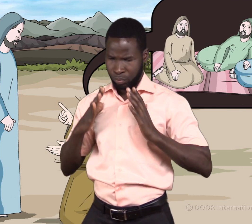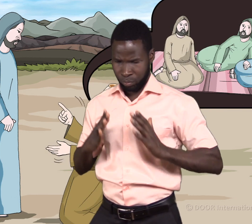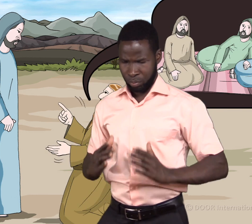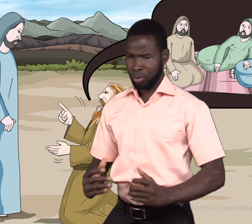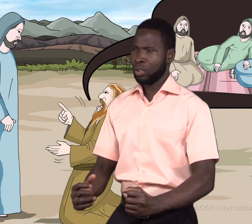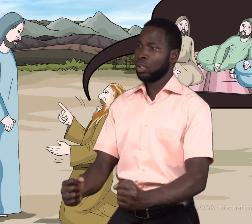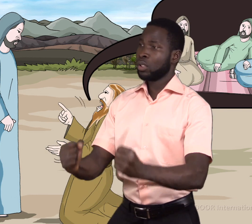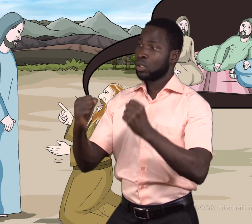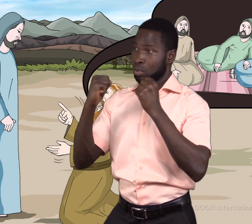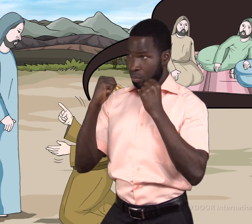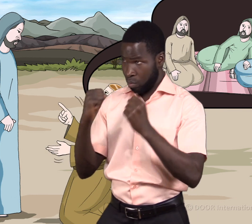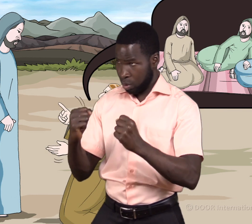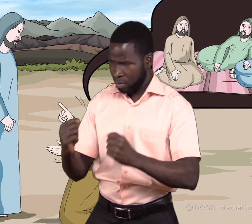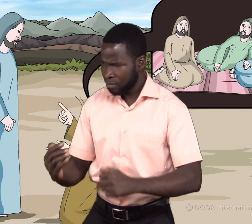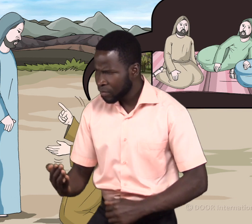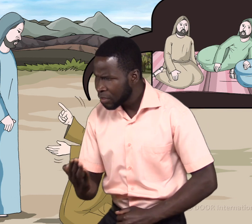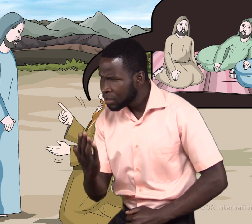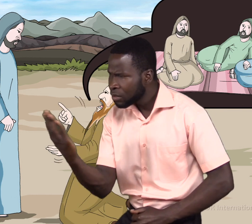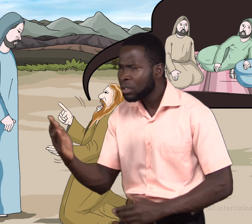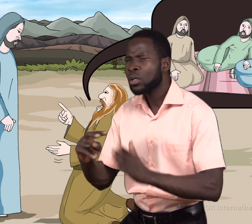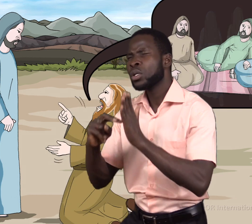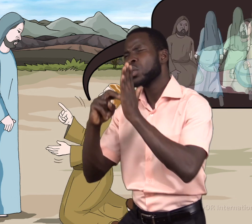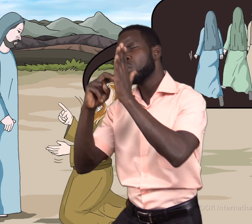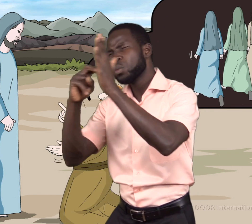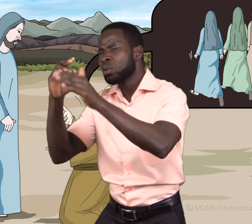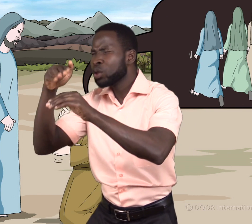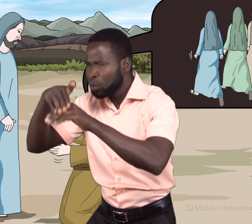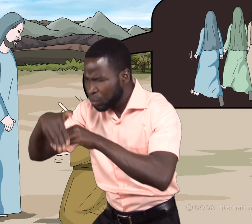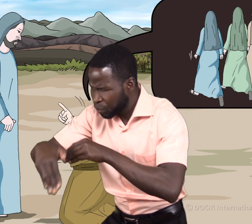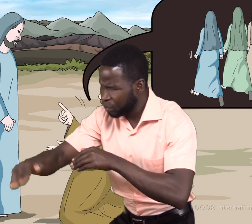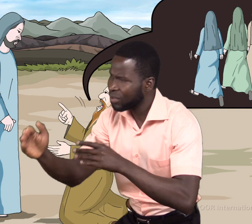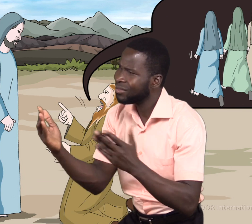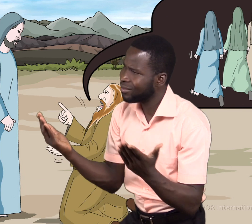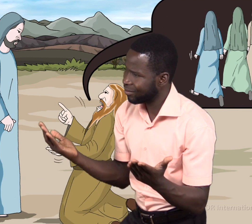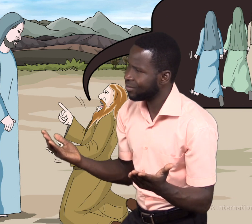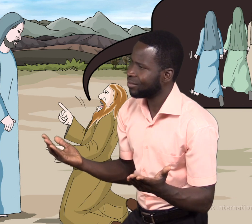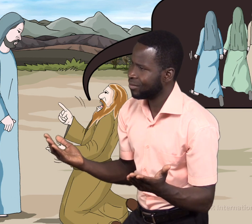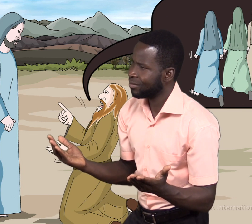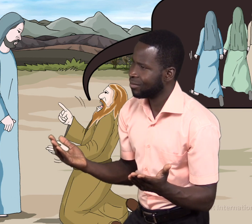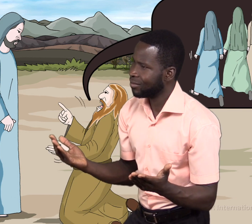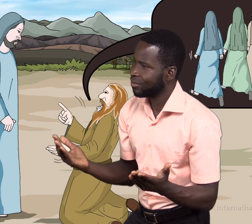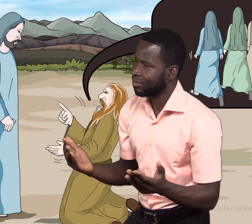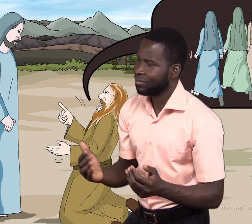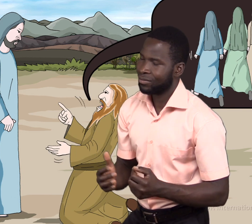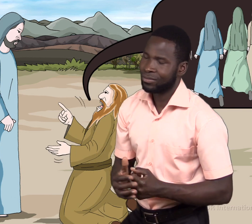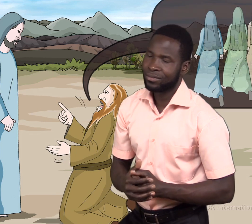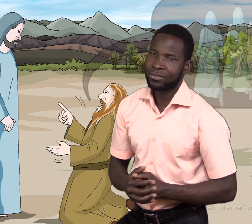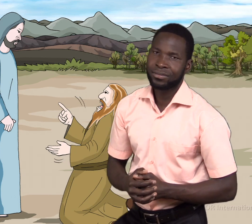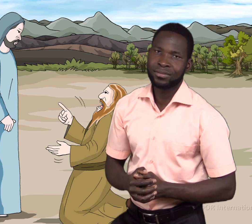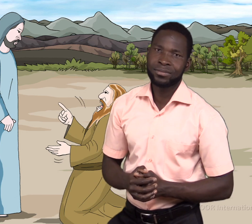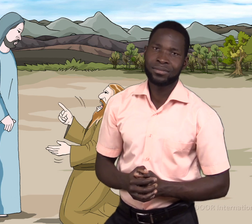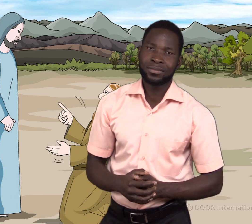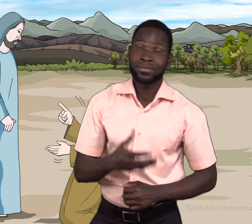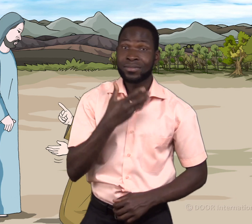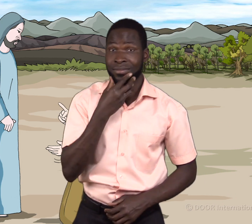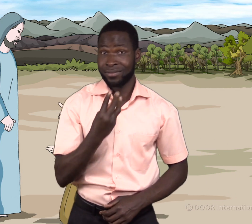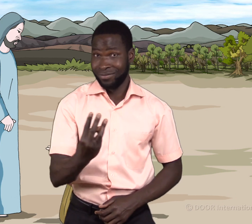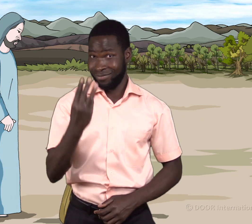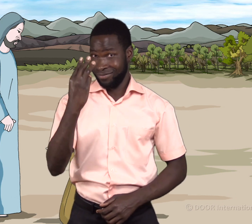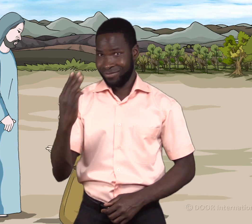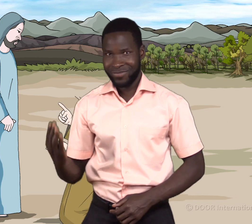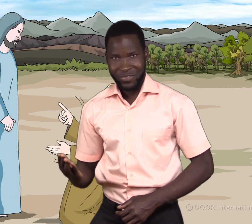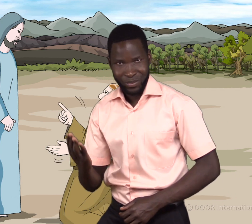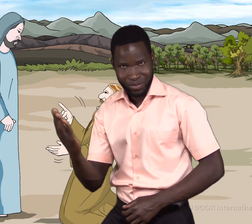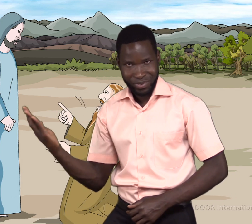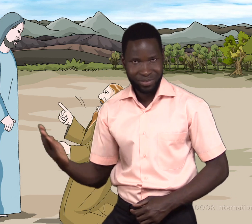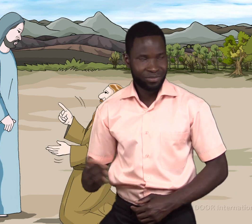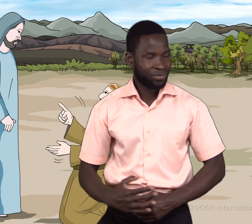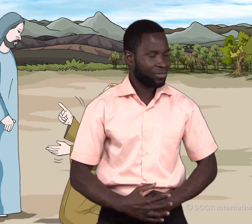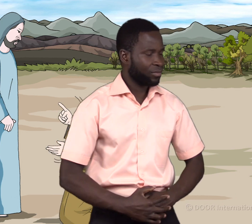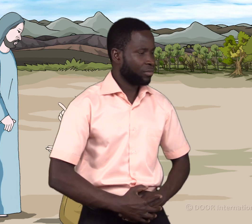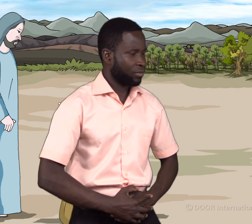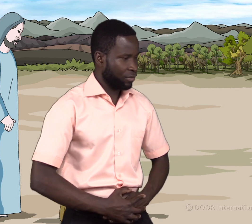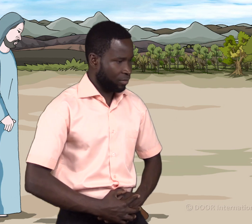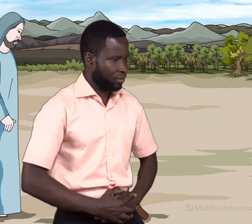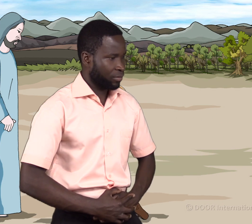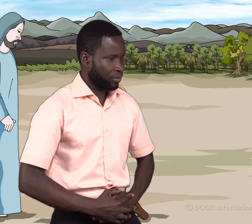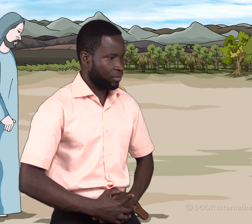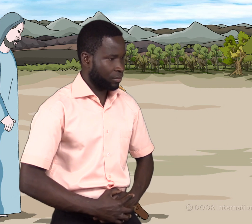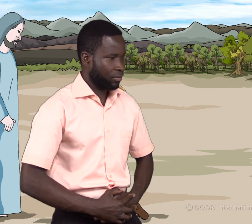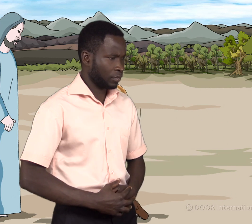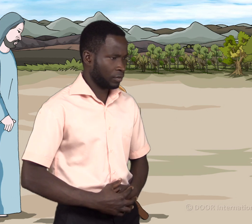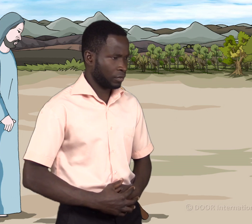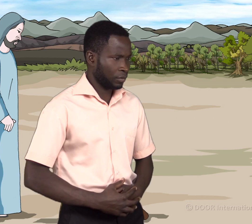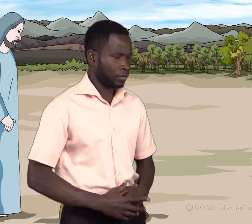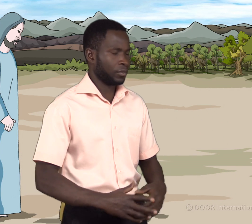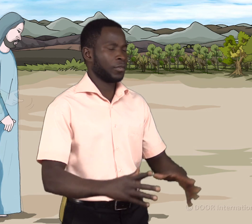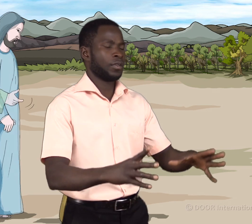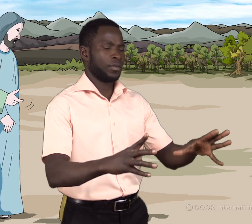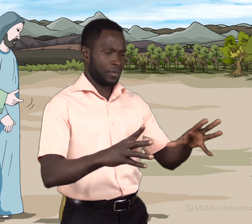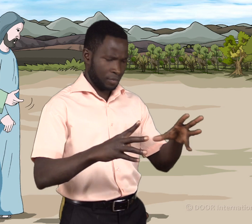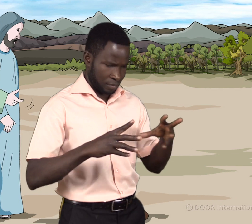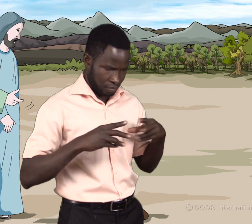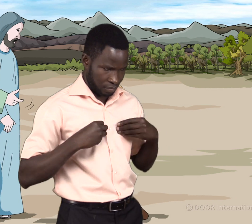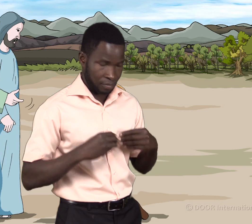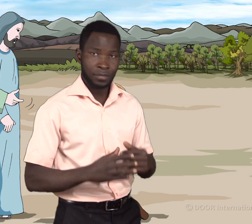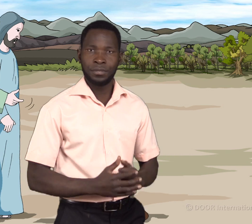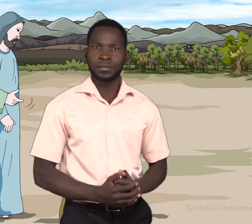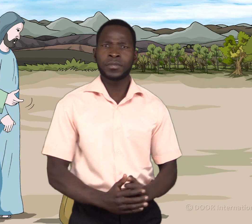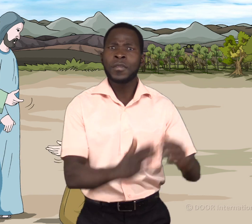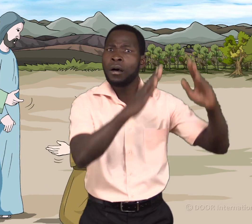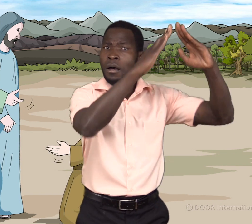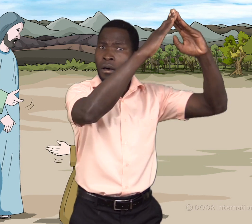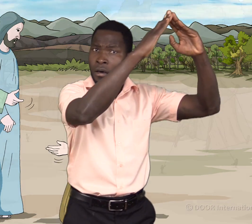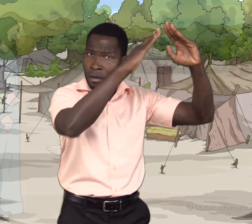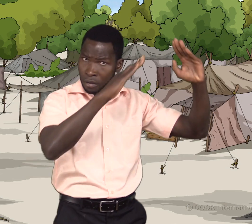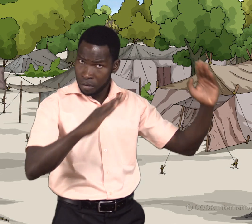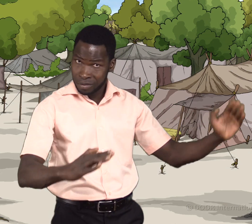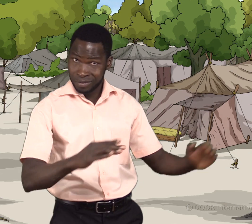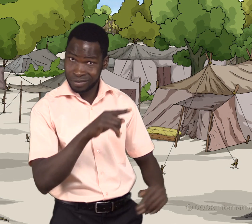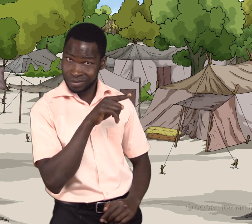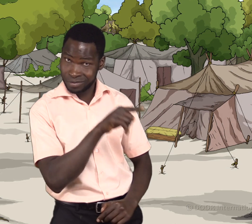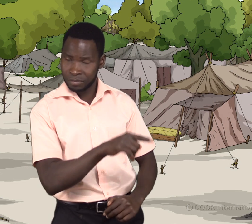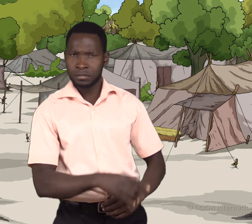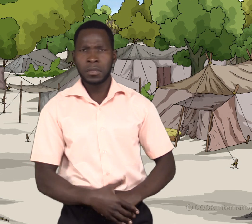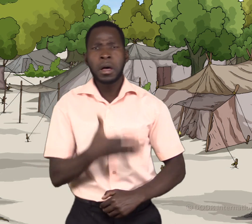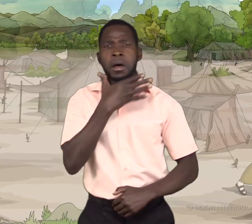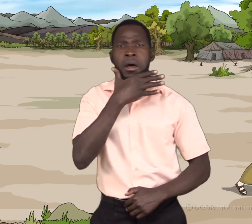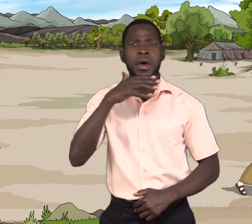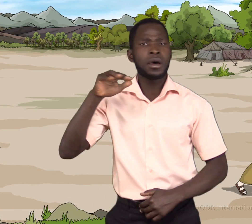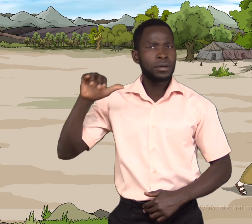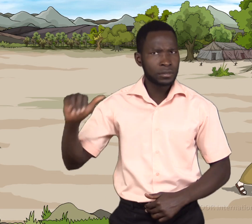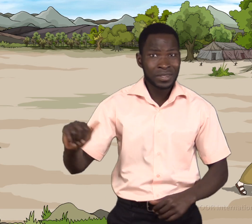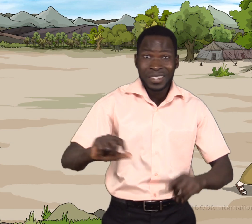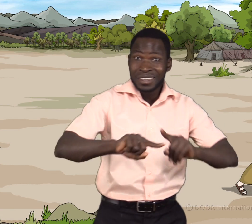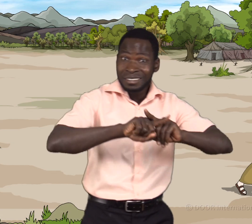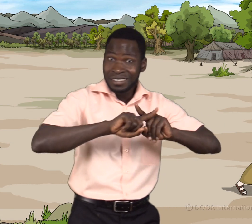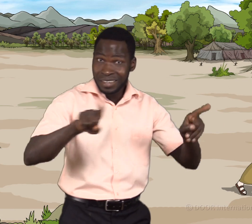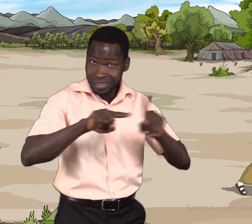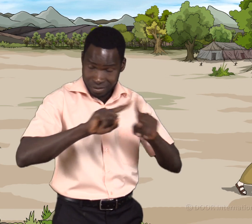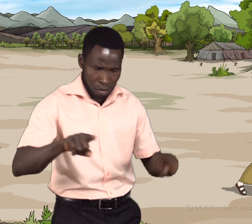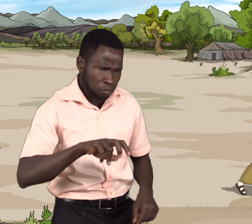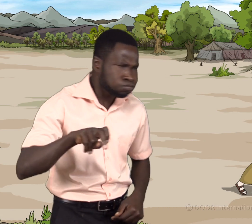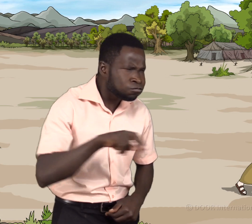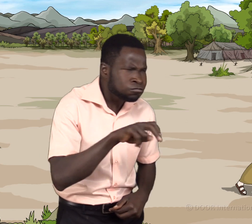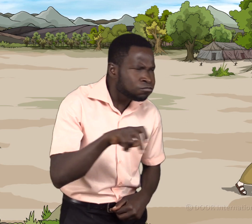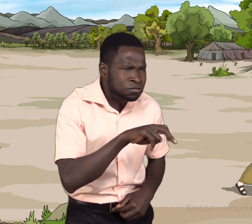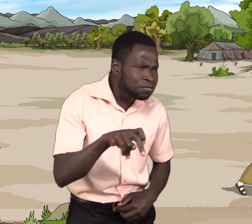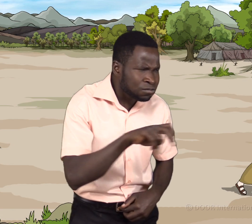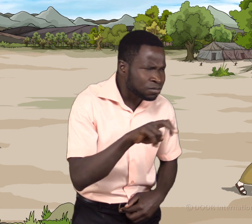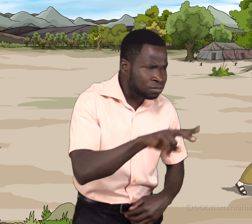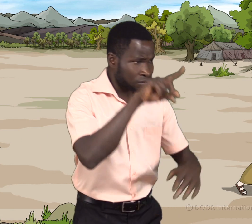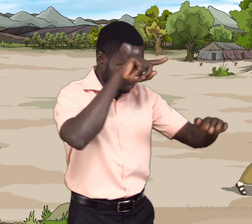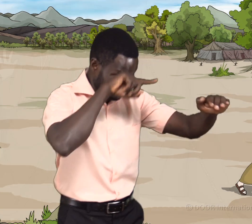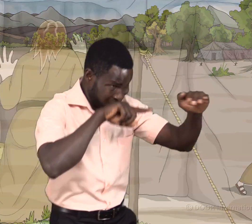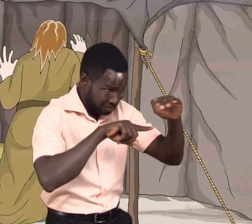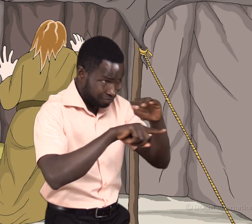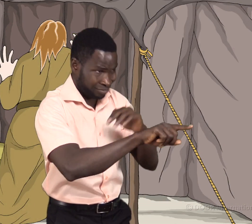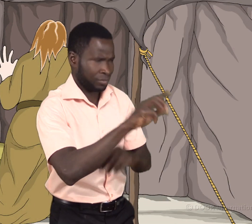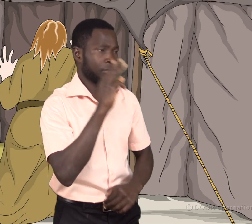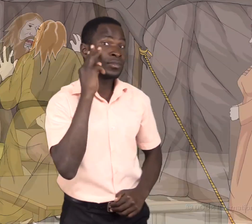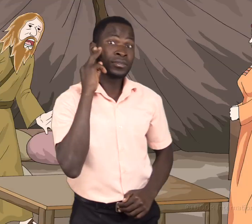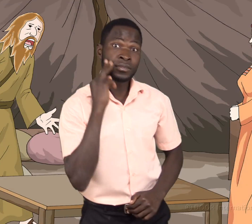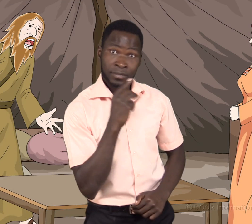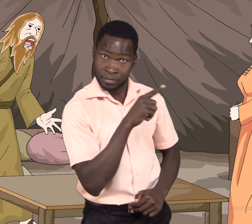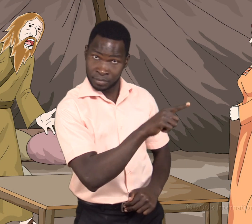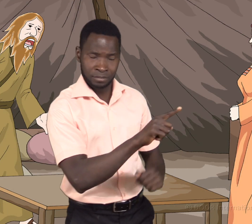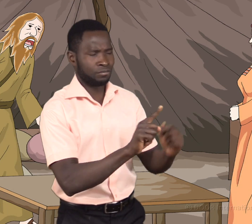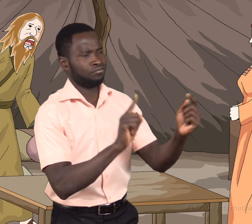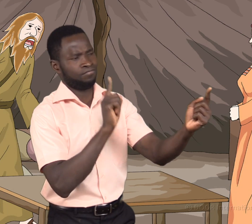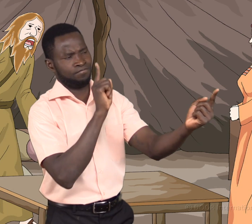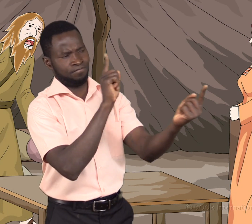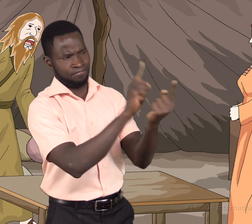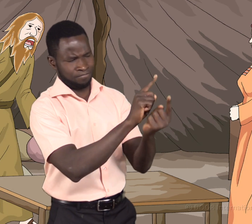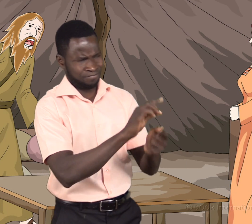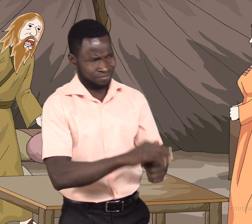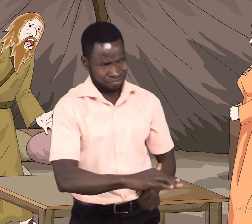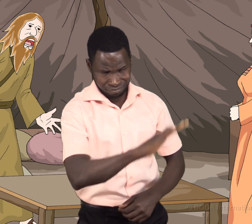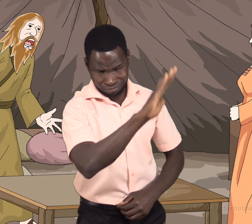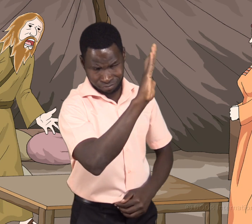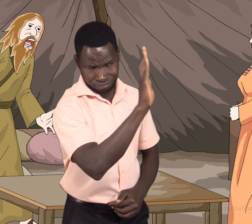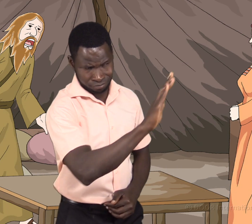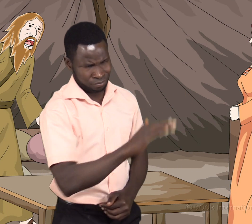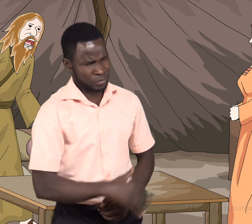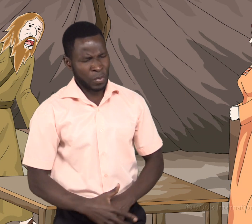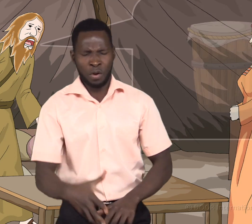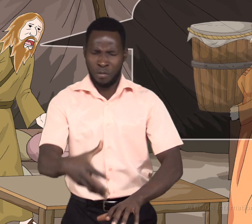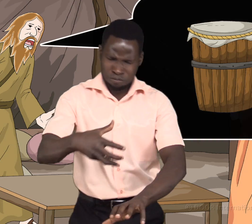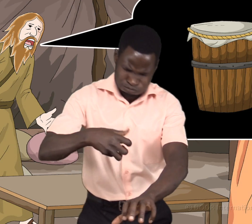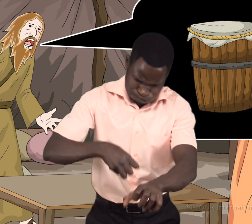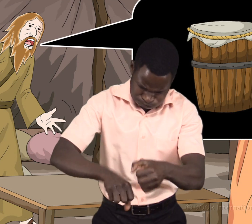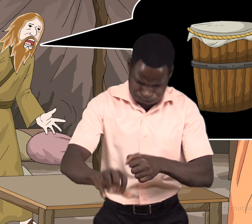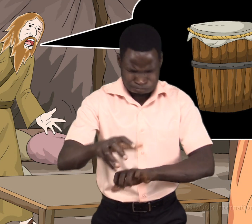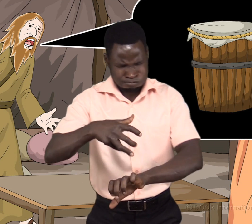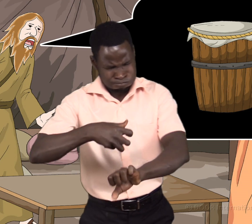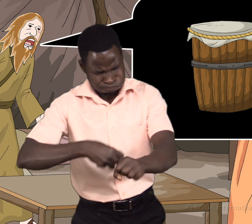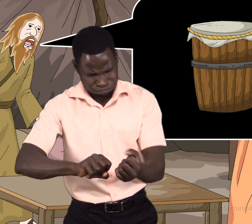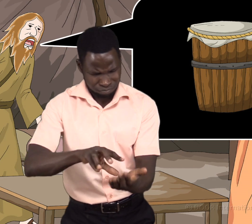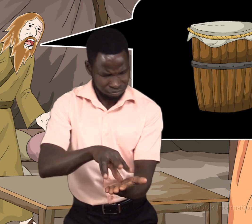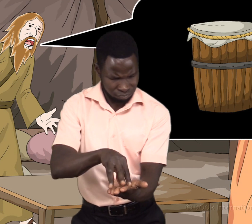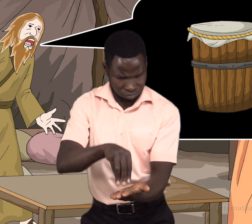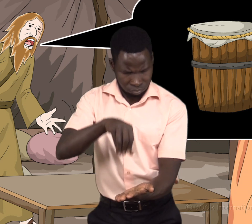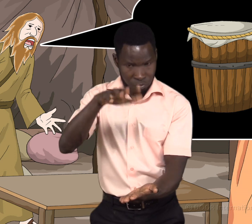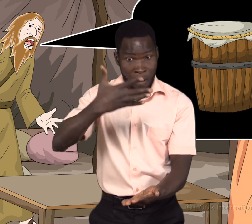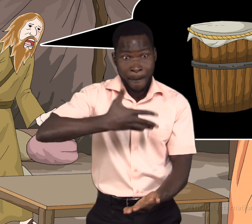After that, you may continue on your way.” “Yes,” they replied, “you may do as you have said.” So Abraham hurried into the tent and said to Sarah, “Quick!